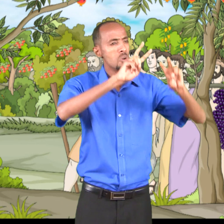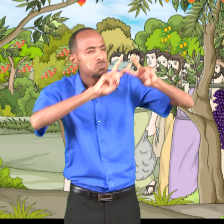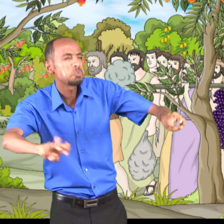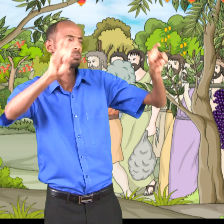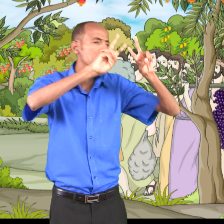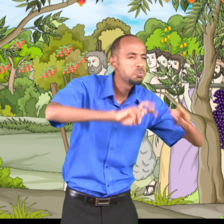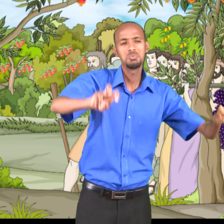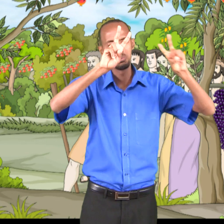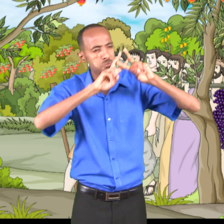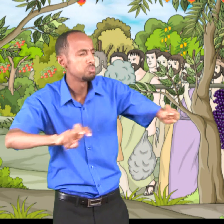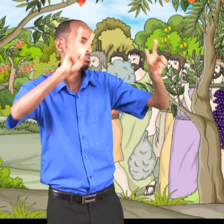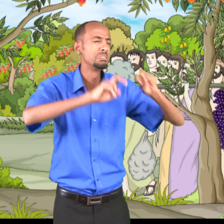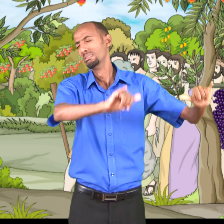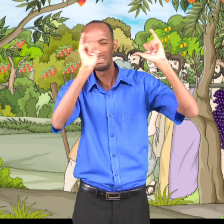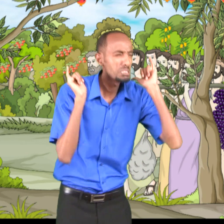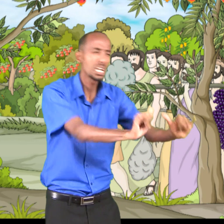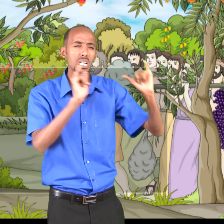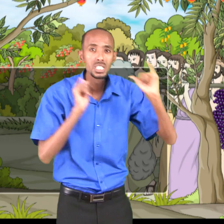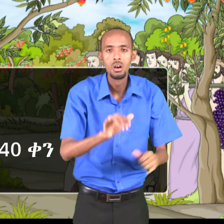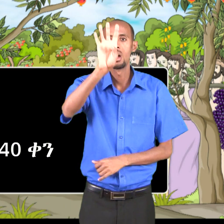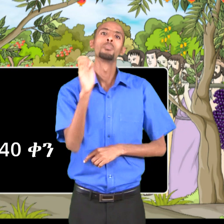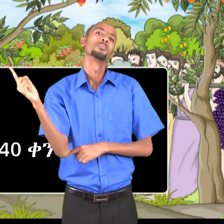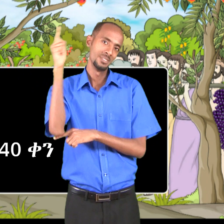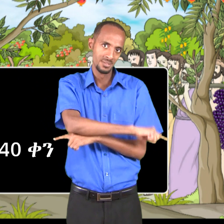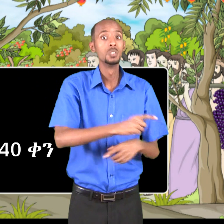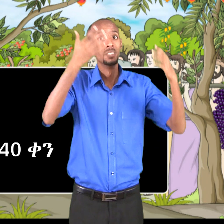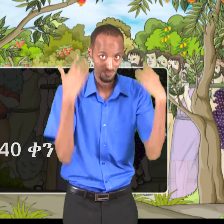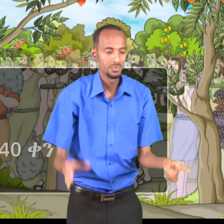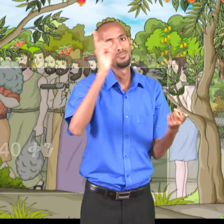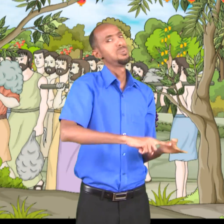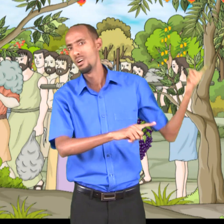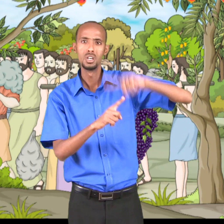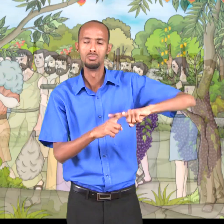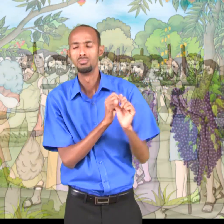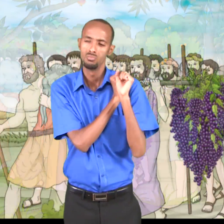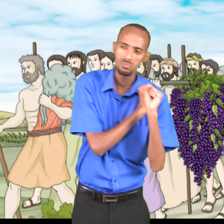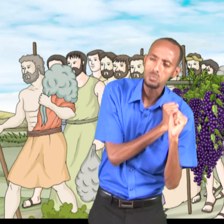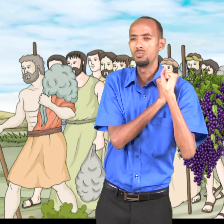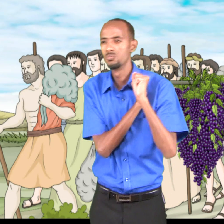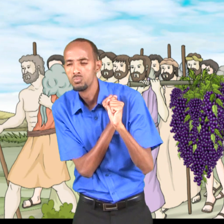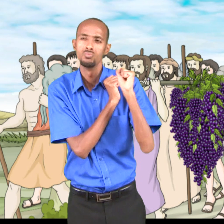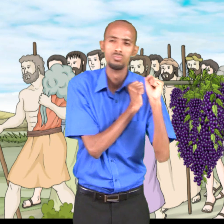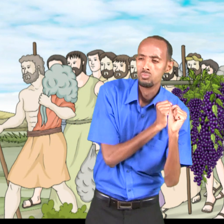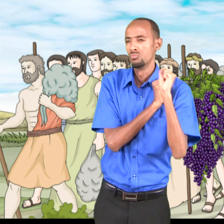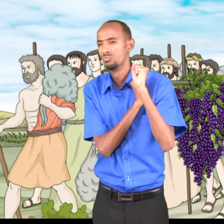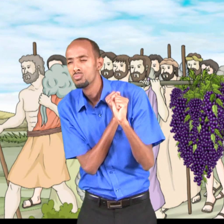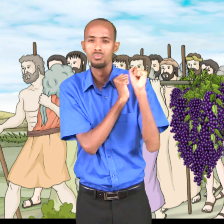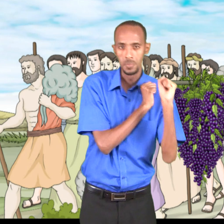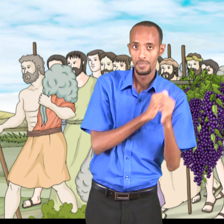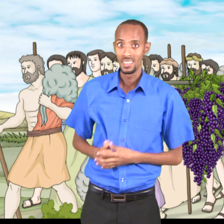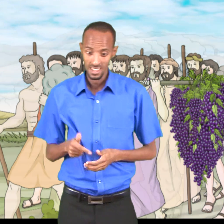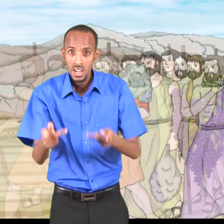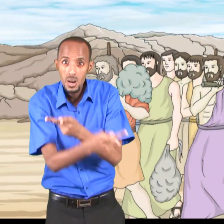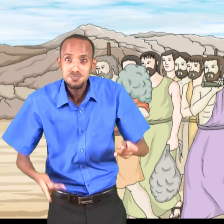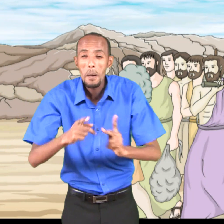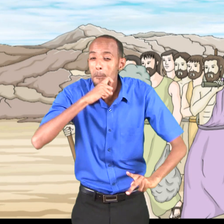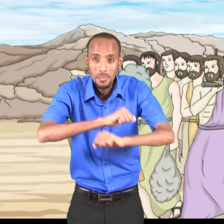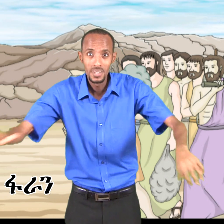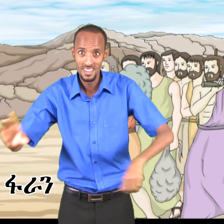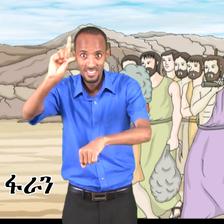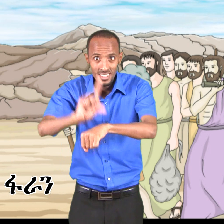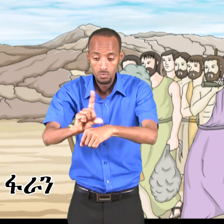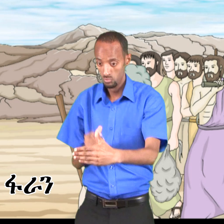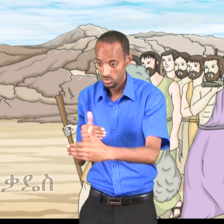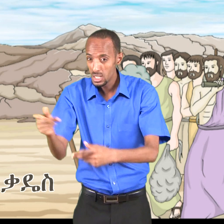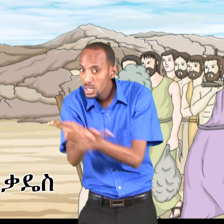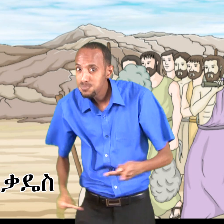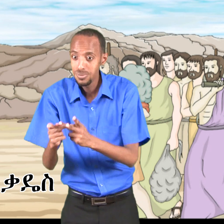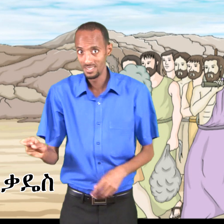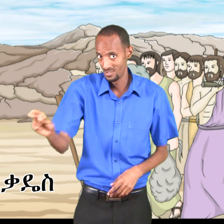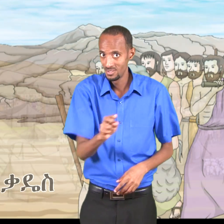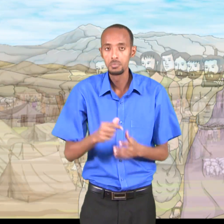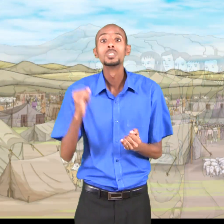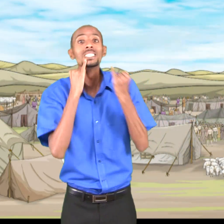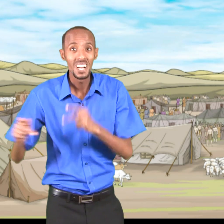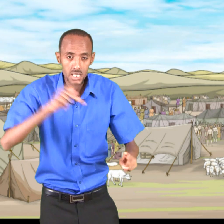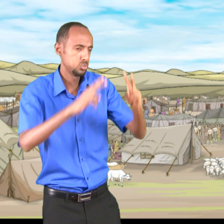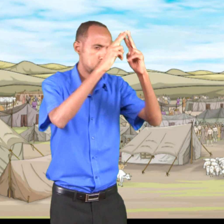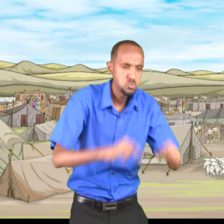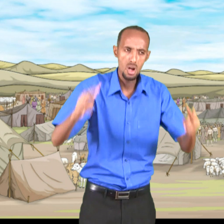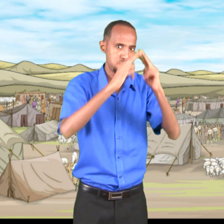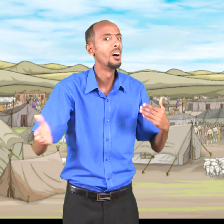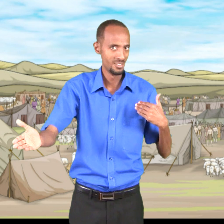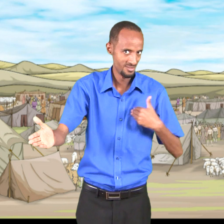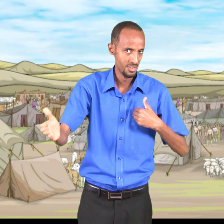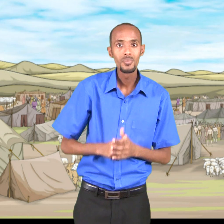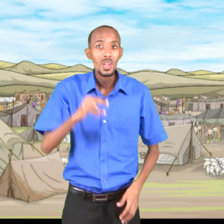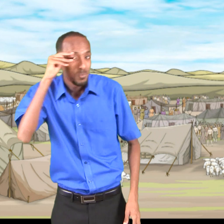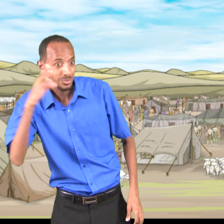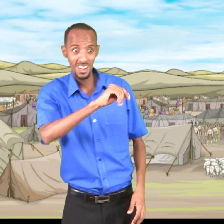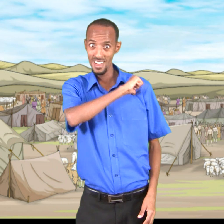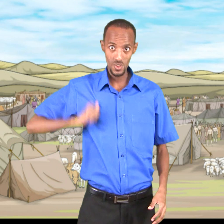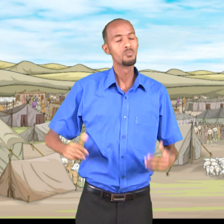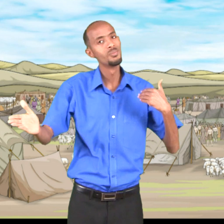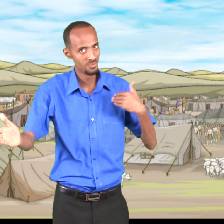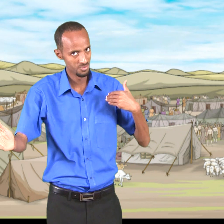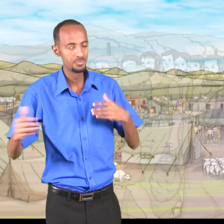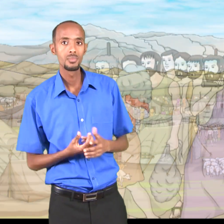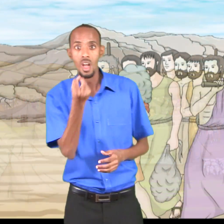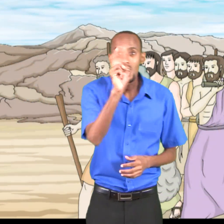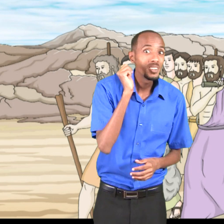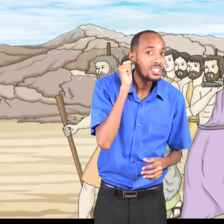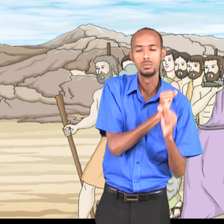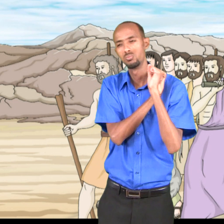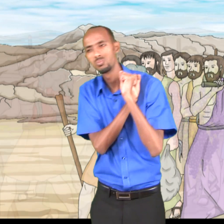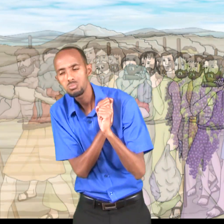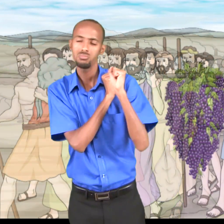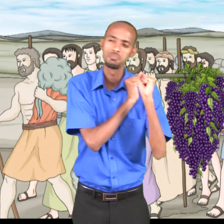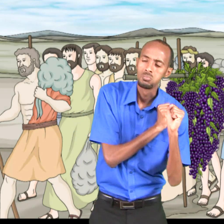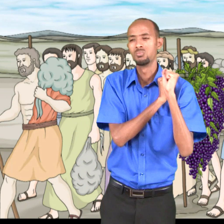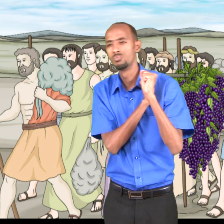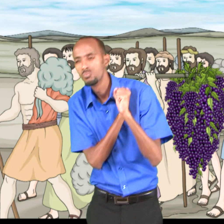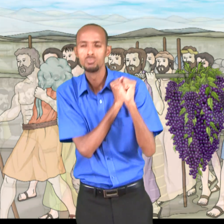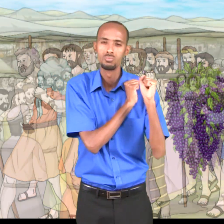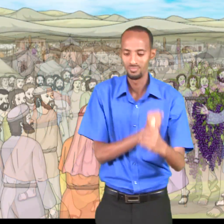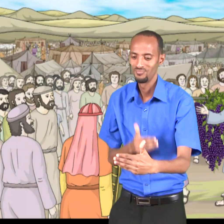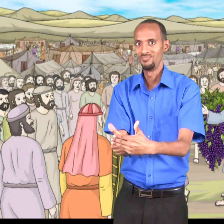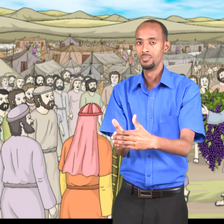After forty days the men returned from spying out the land, and they went back to Moses, Aaron, and the whole congregation of Israel in the Wilderness of Paran at Kadesh.